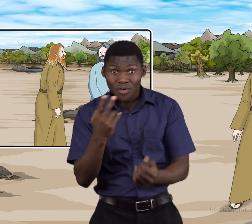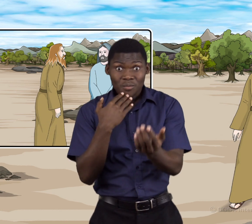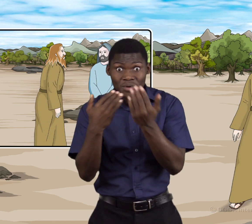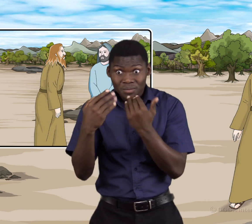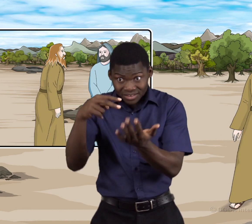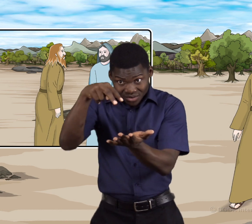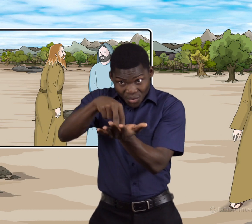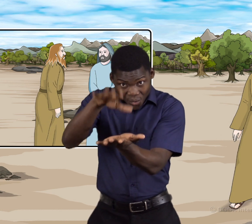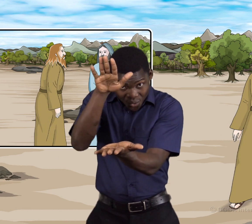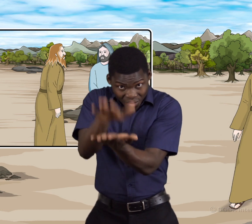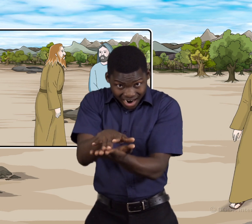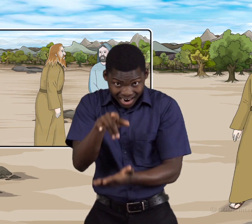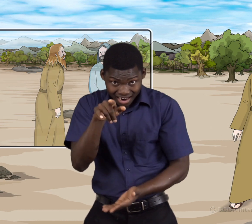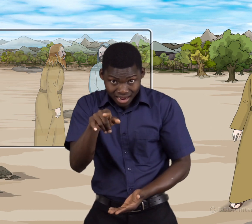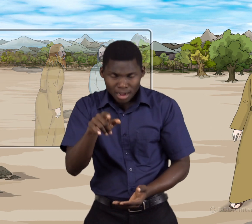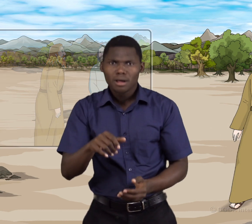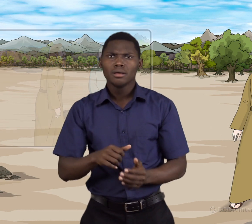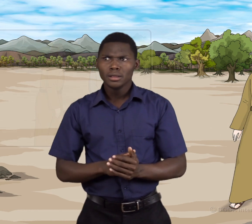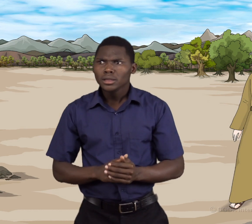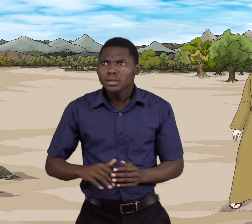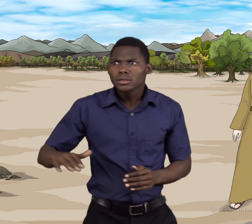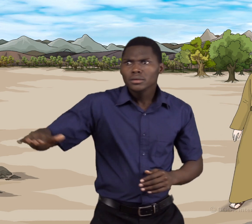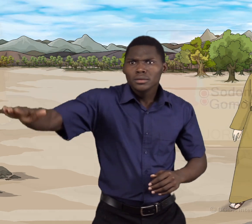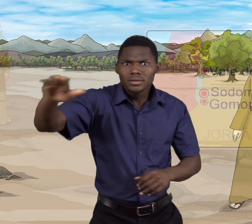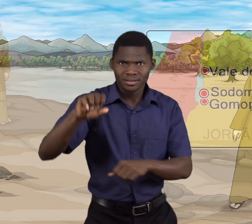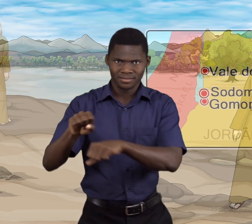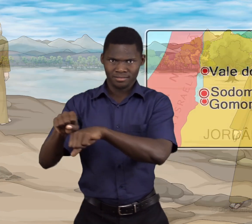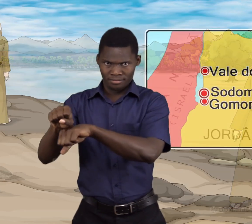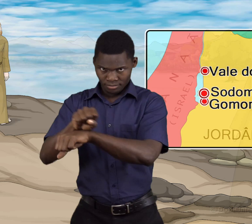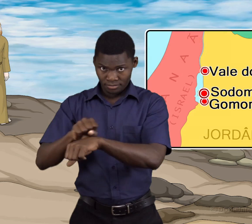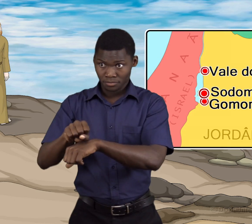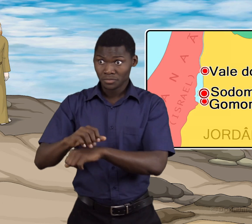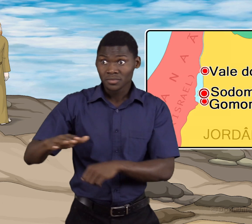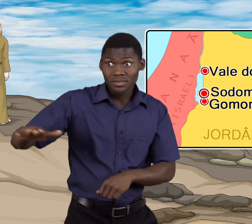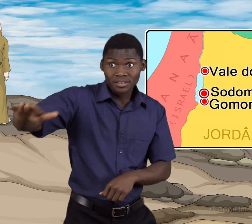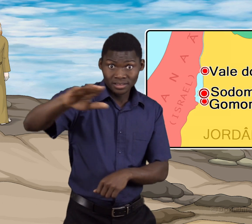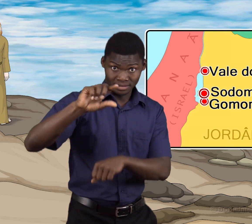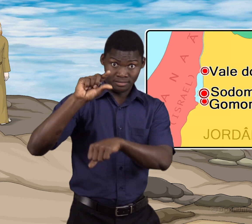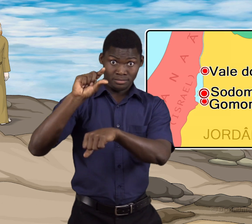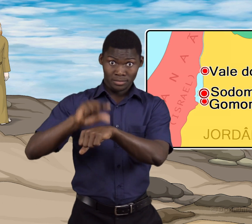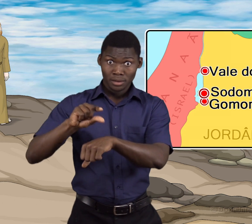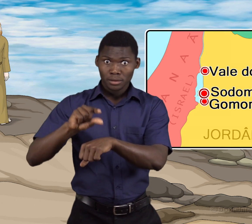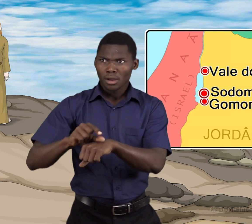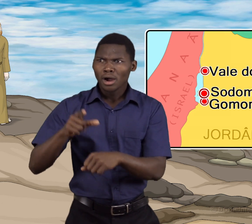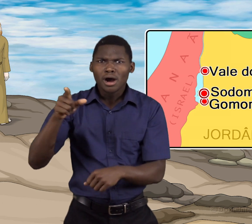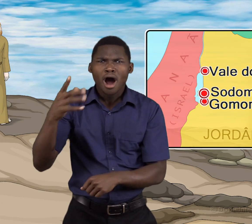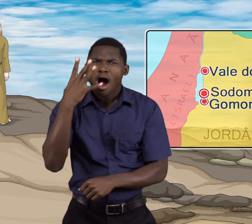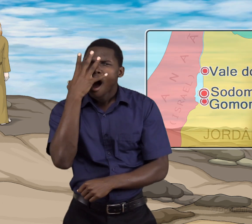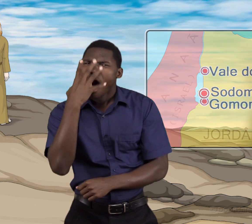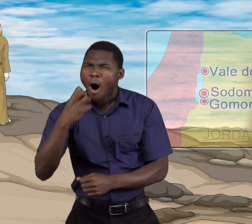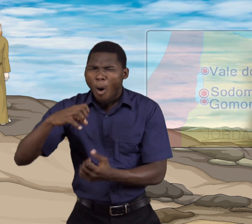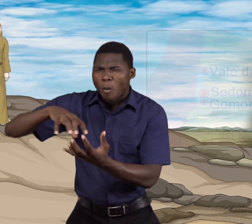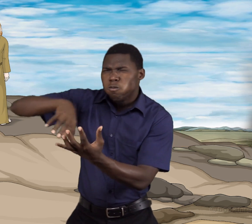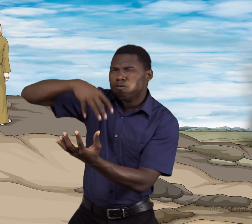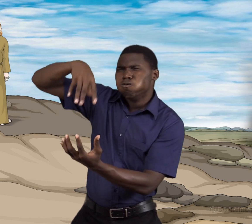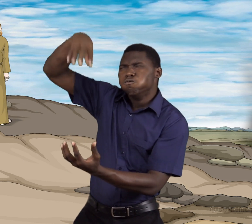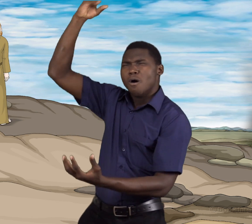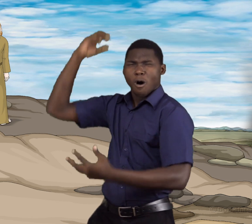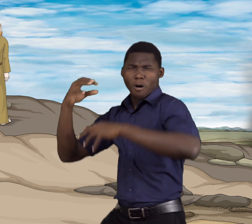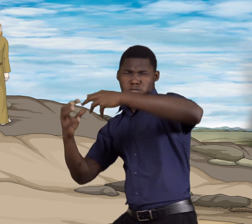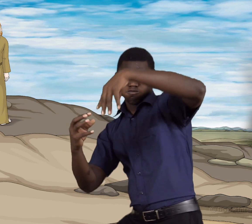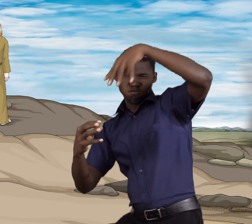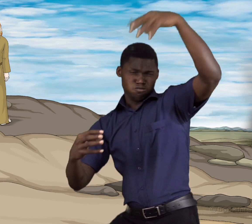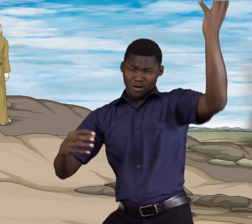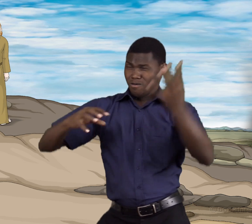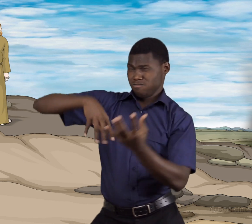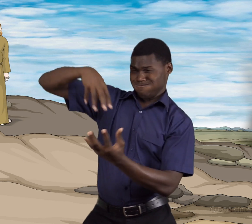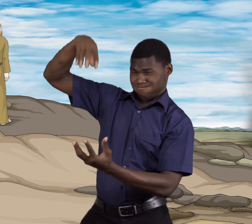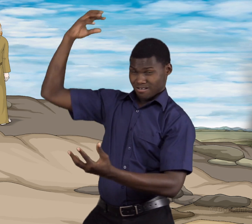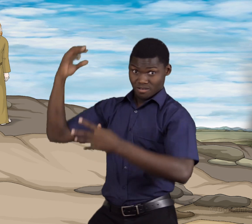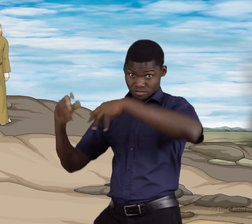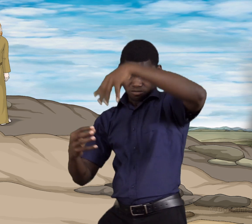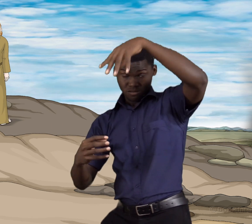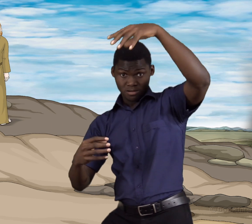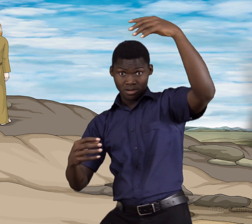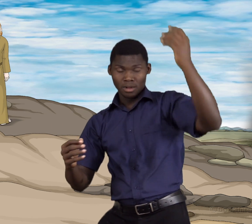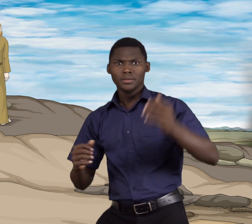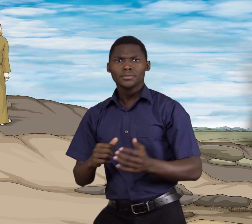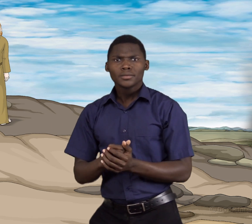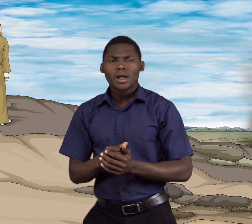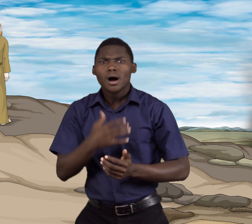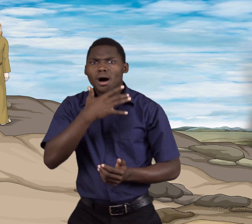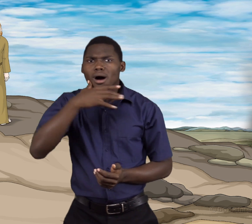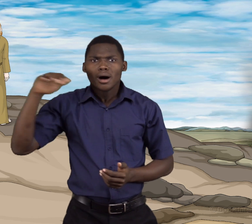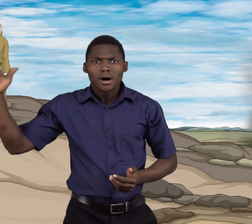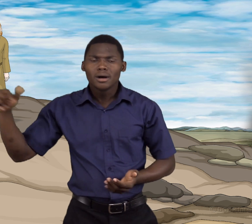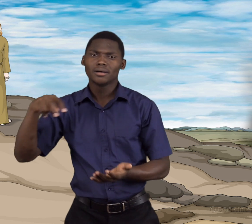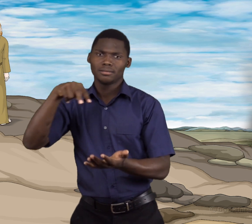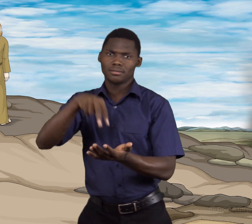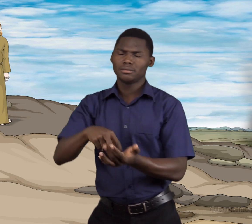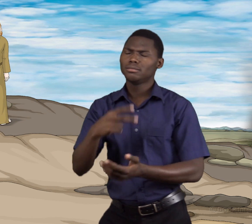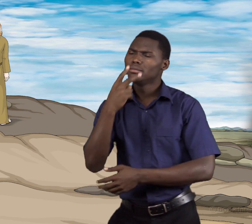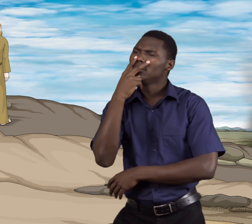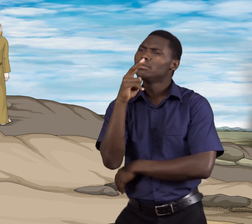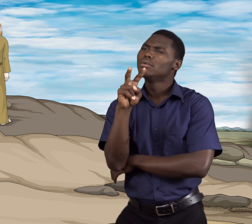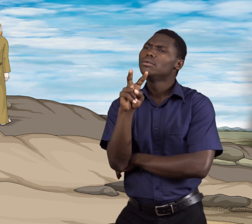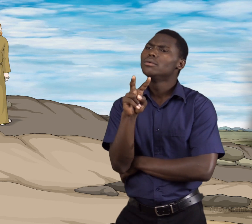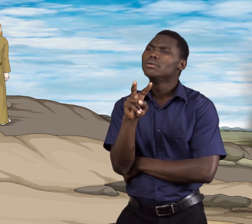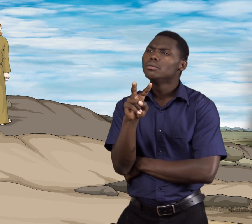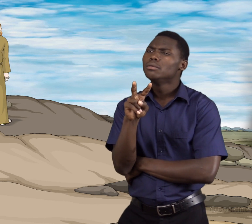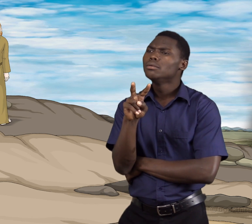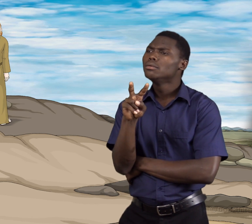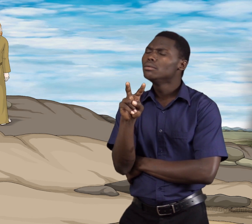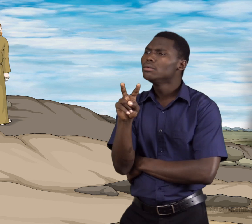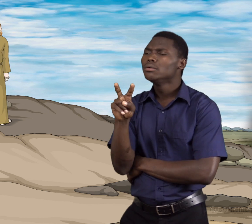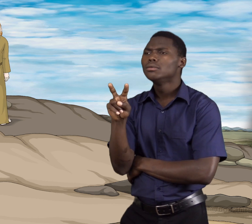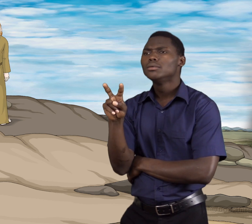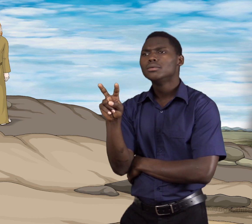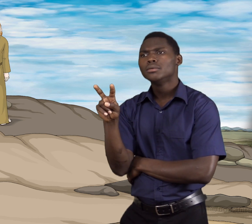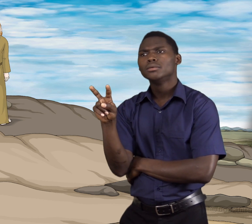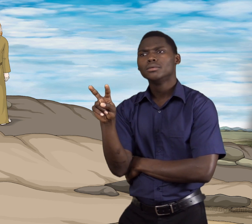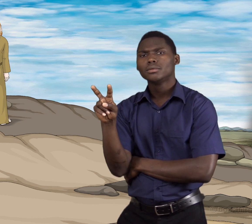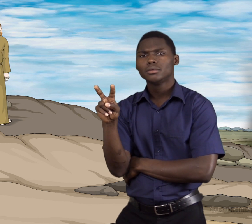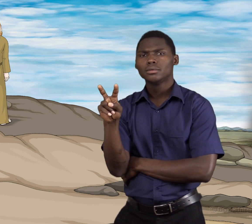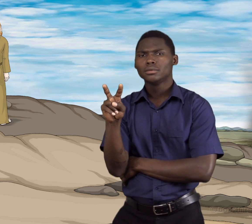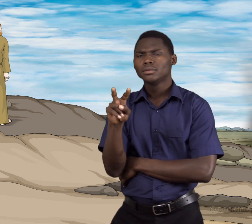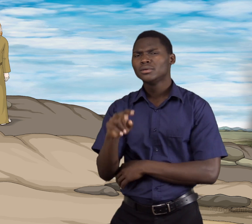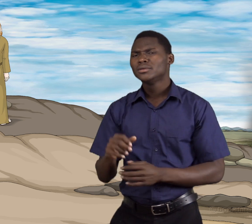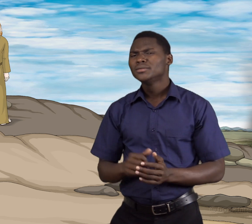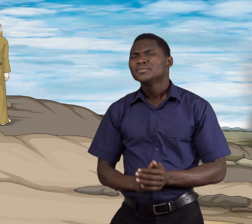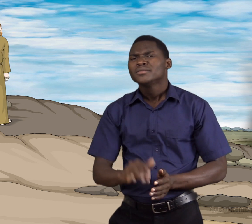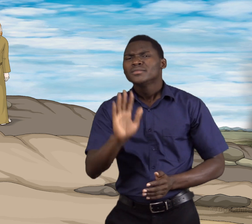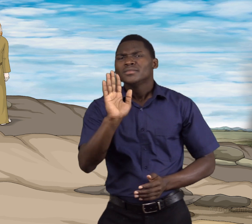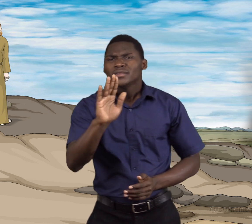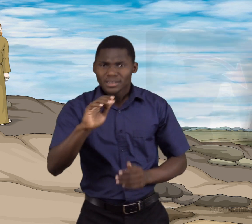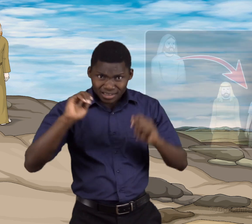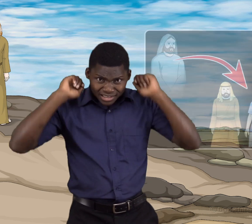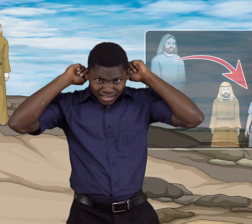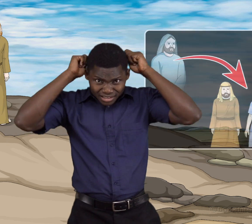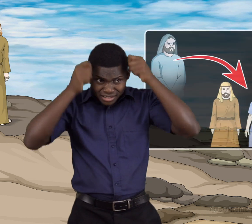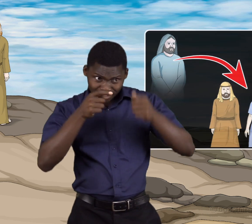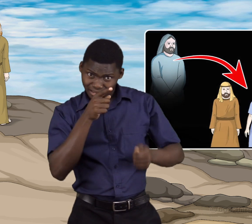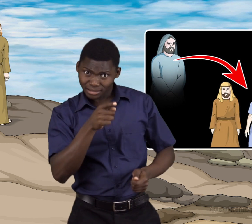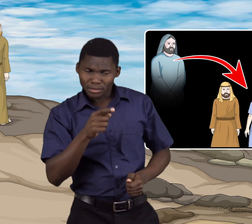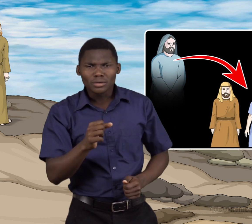He looked down toward Sodom and Gomorrah and all the land of the plain, and he saw the smoke rising from the land like smoke from a furnace.